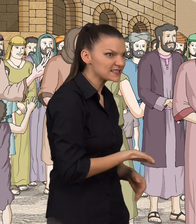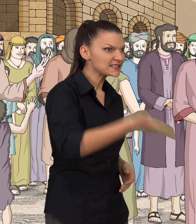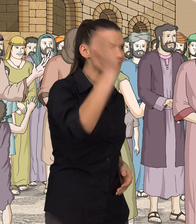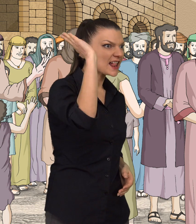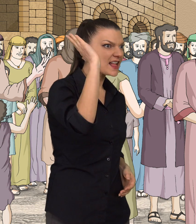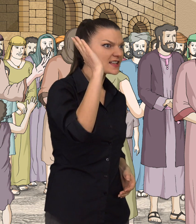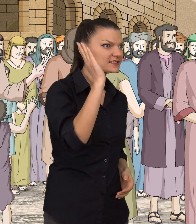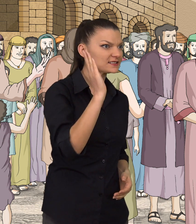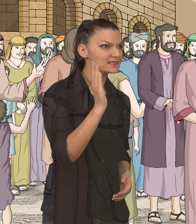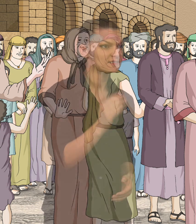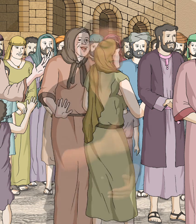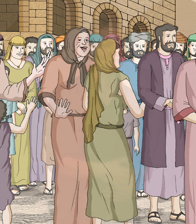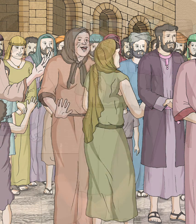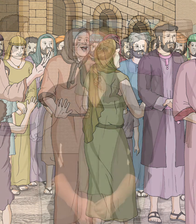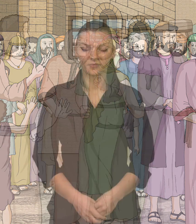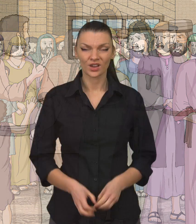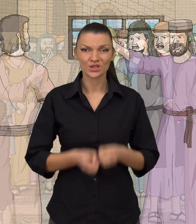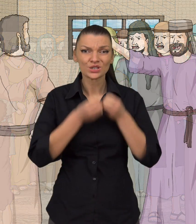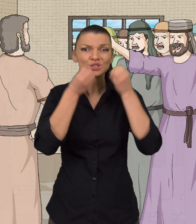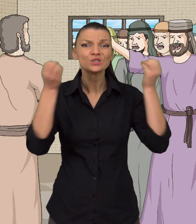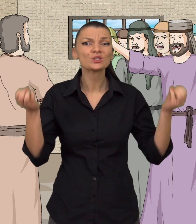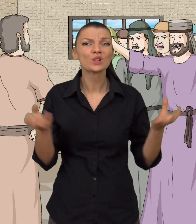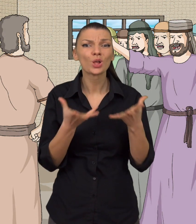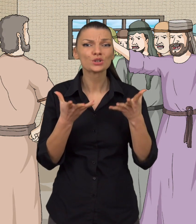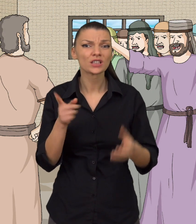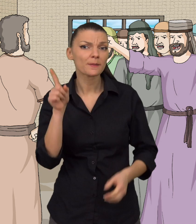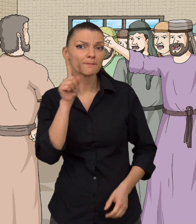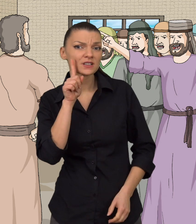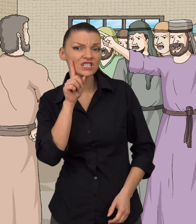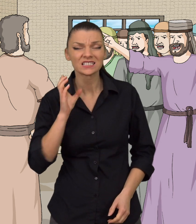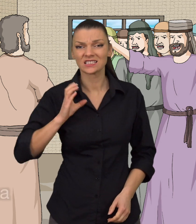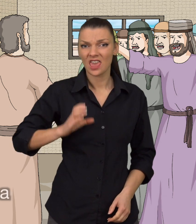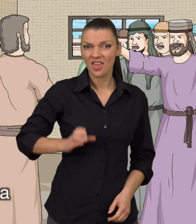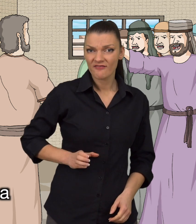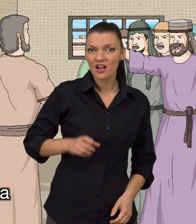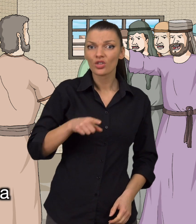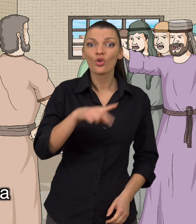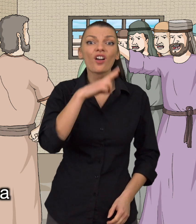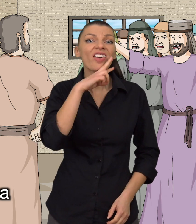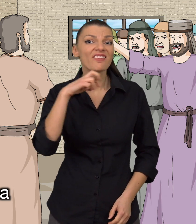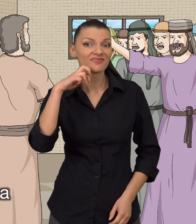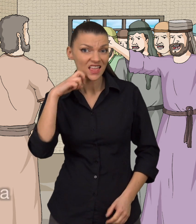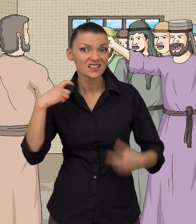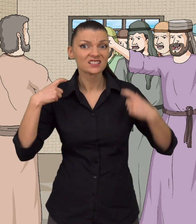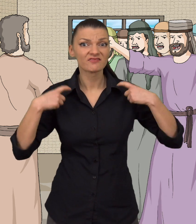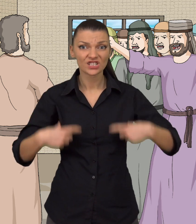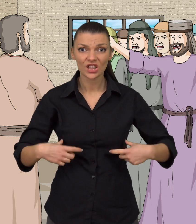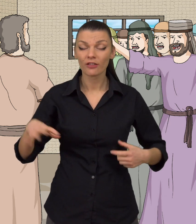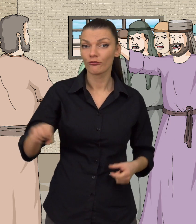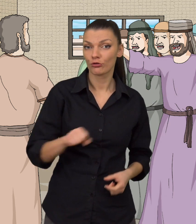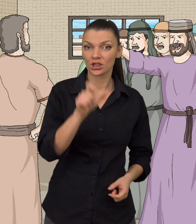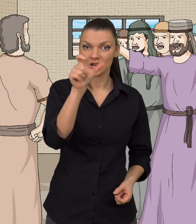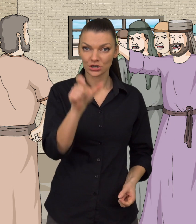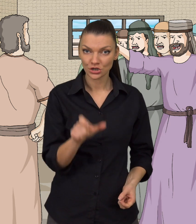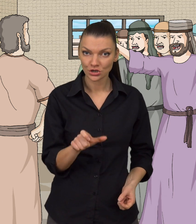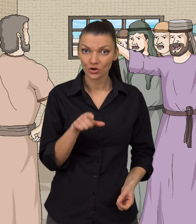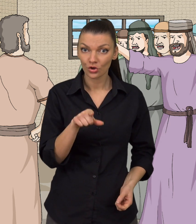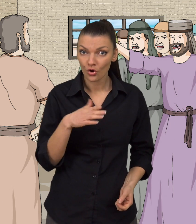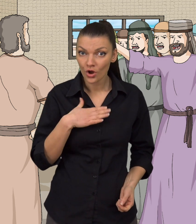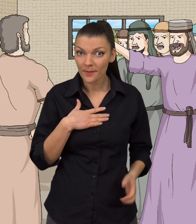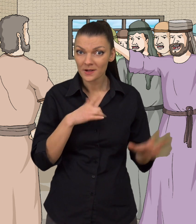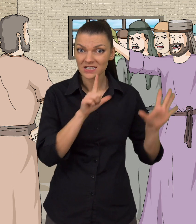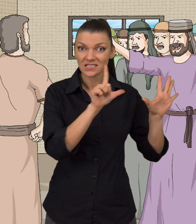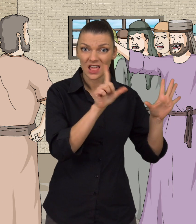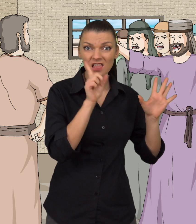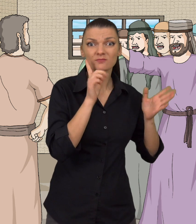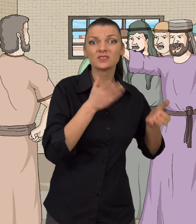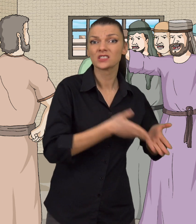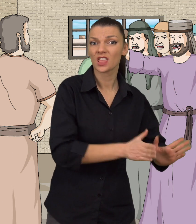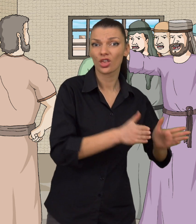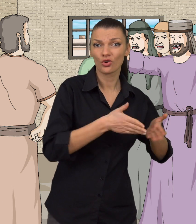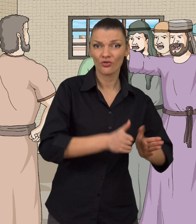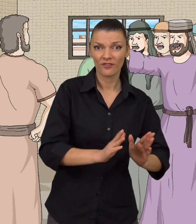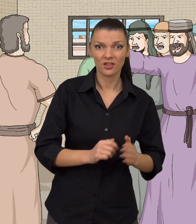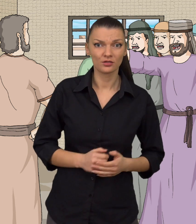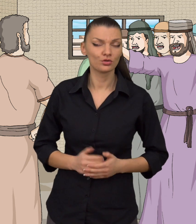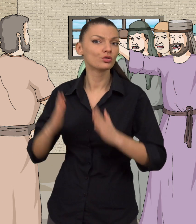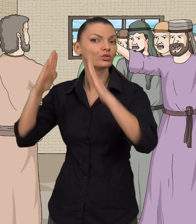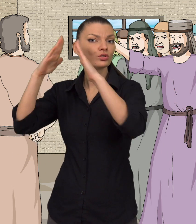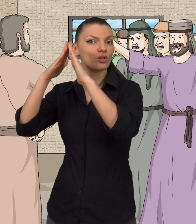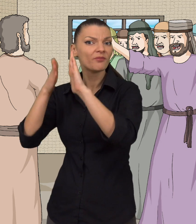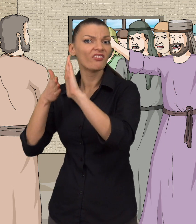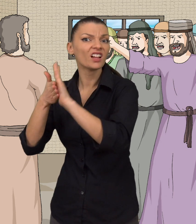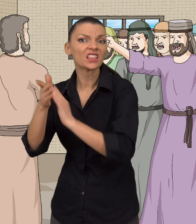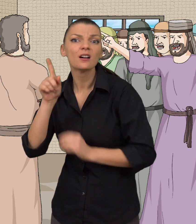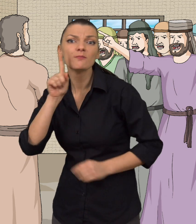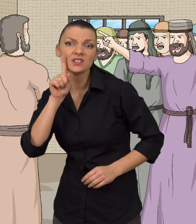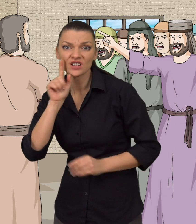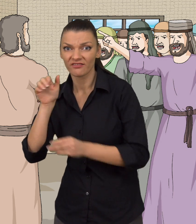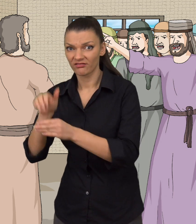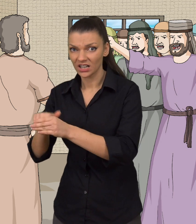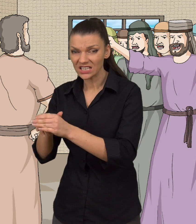Seven sons of Sceva, a Jewish chief priest, were doing this.